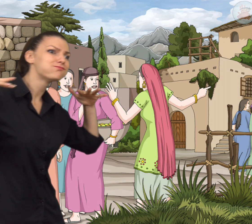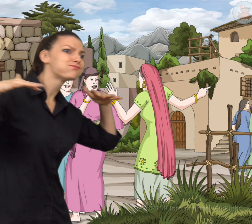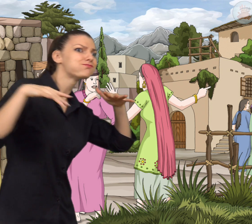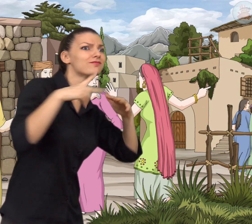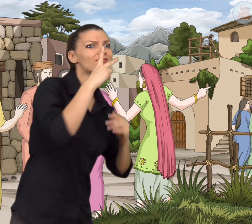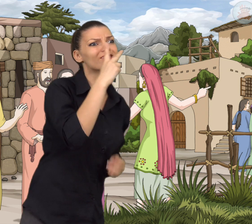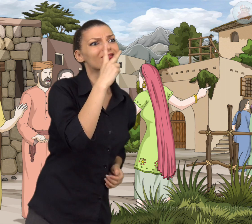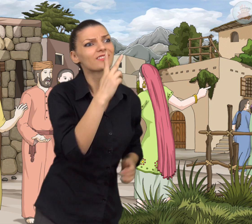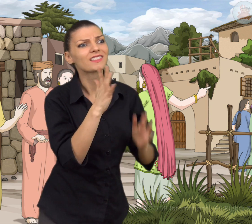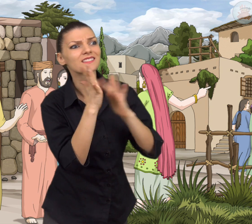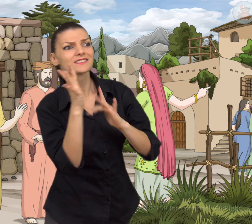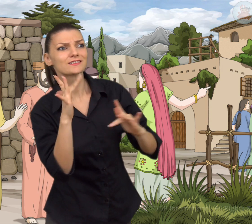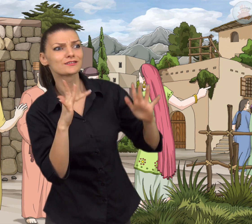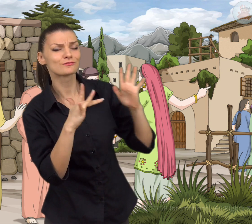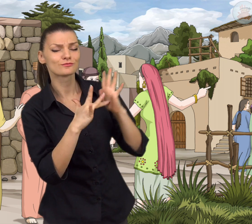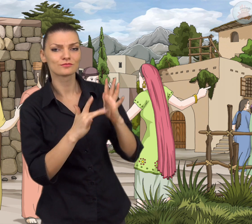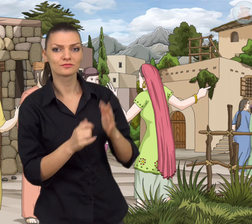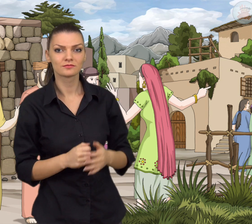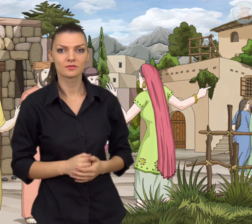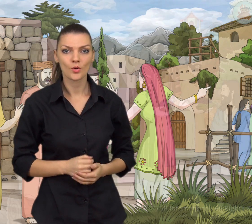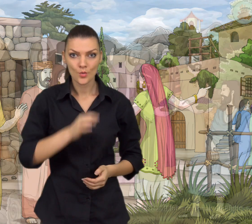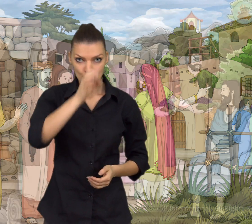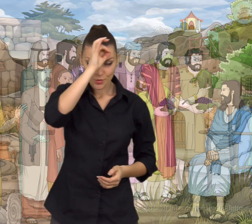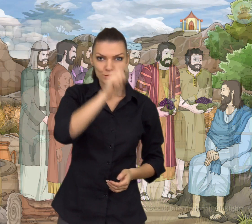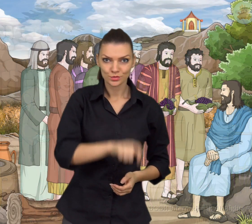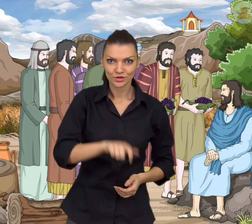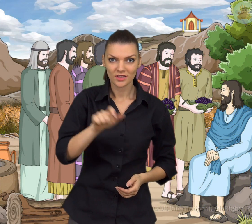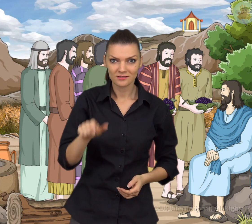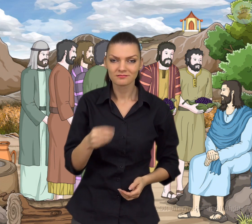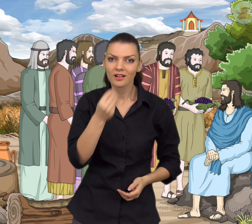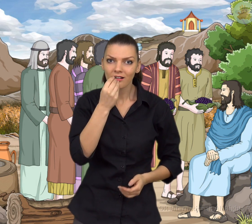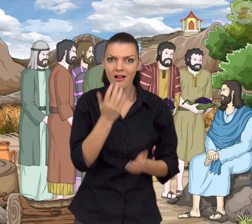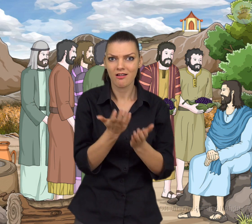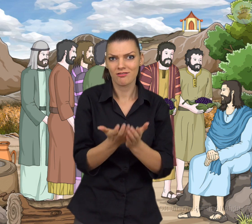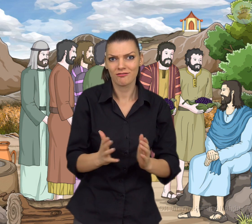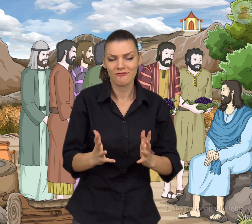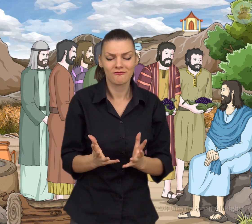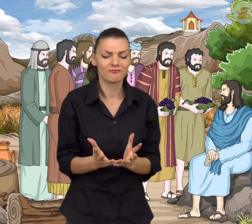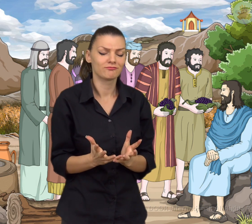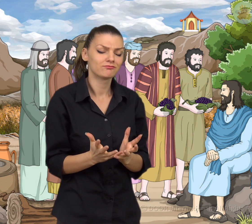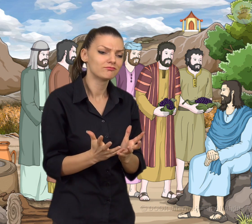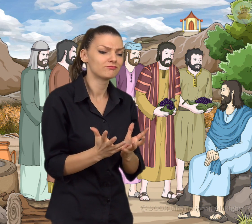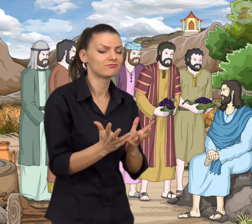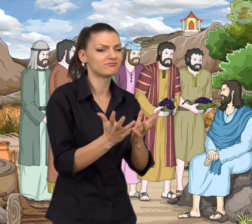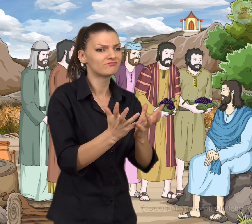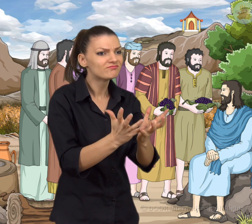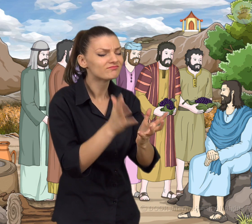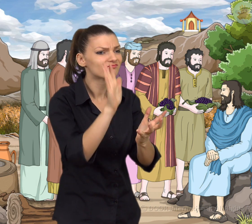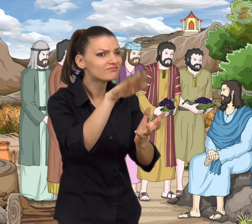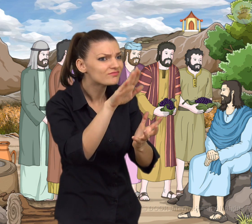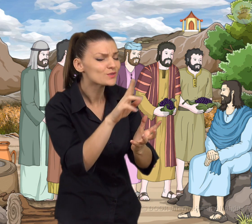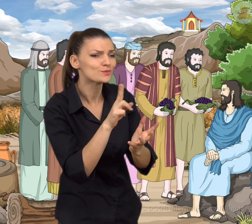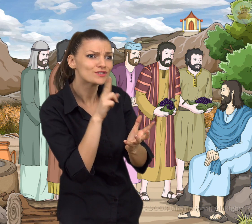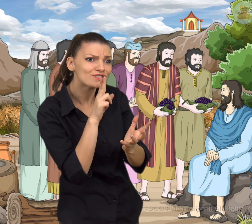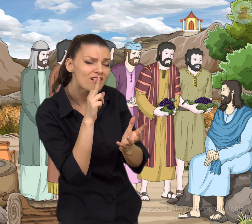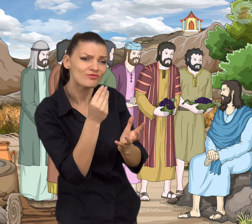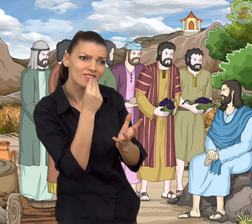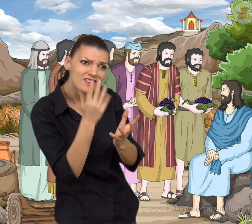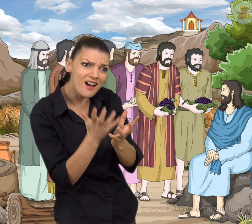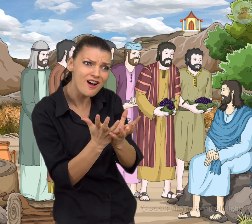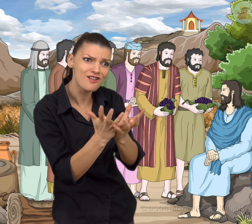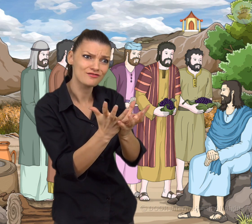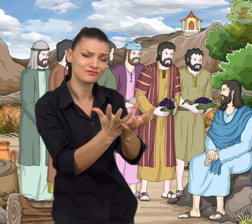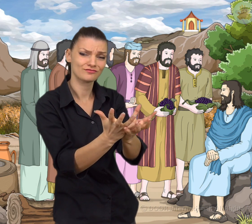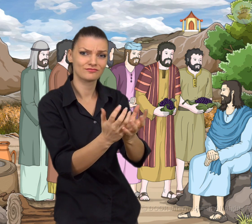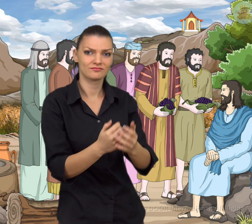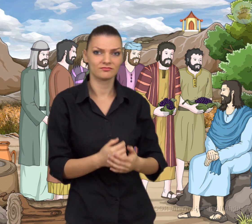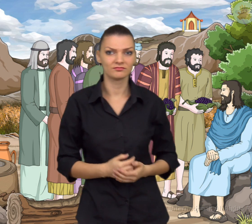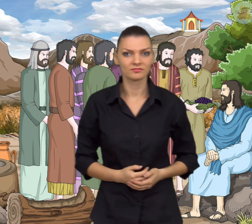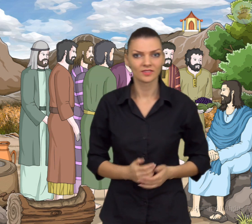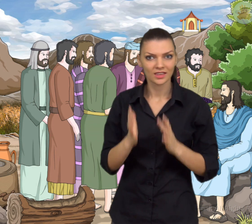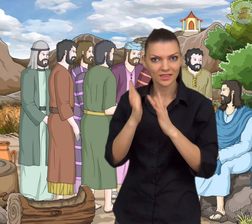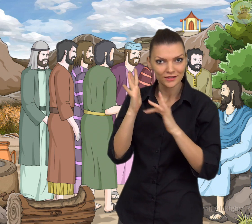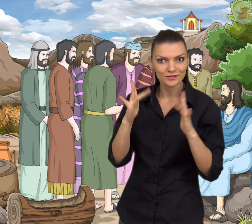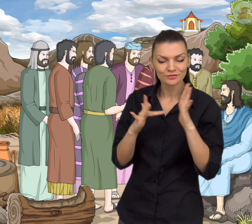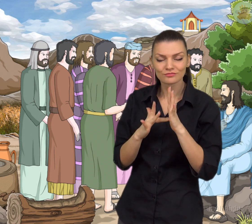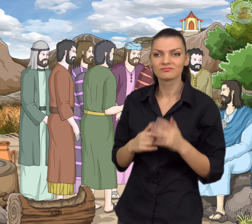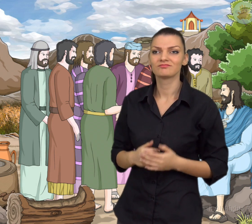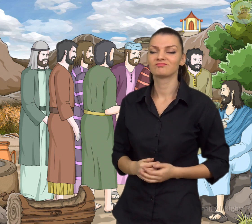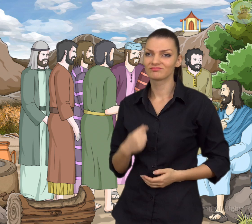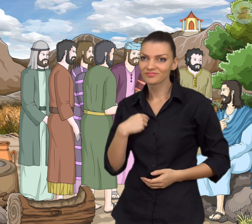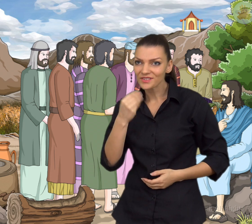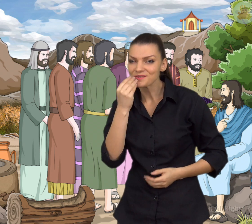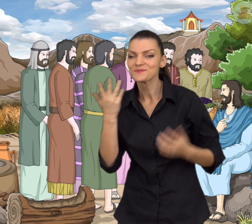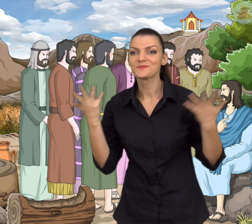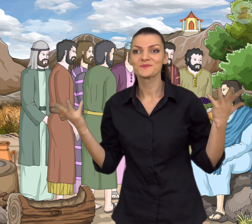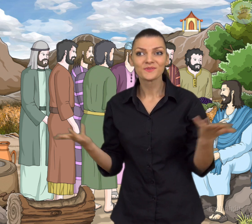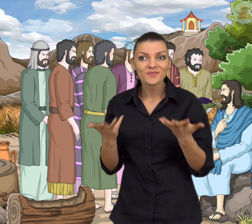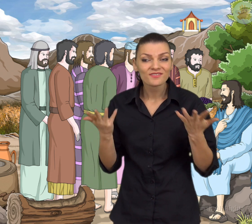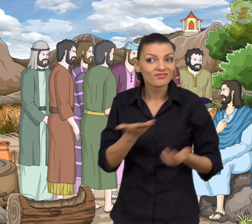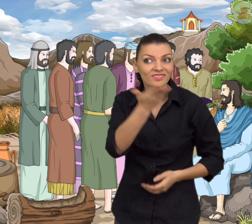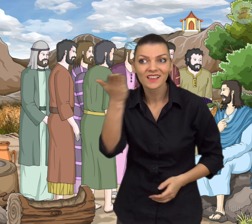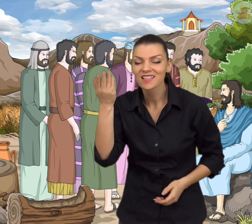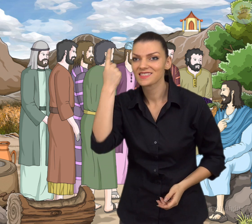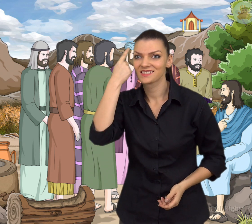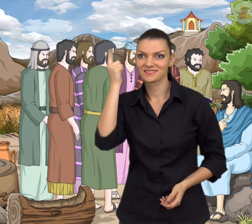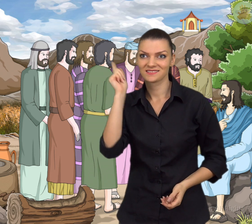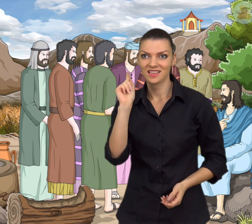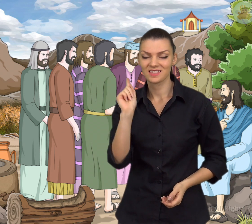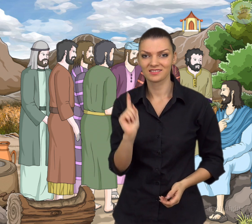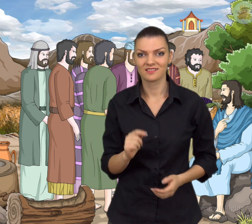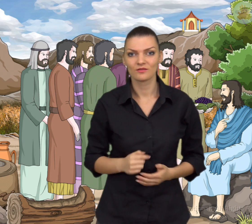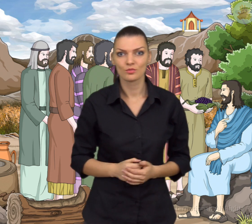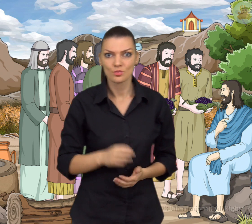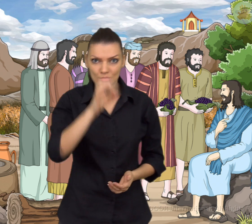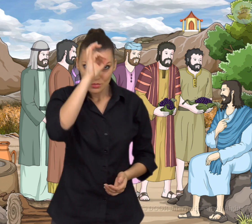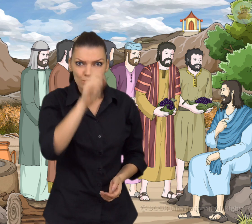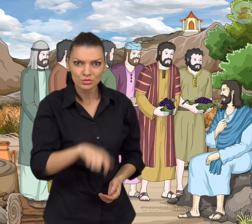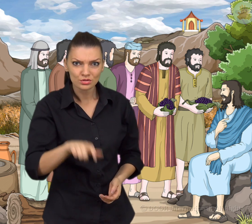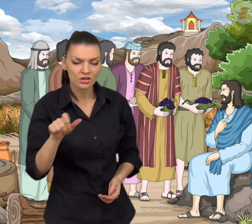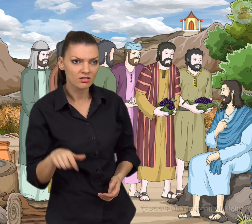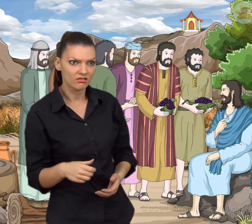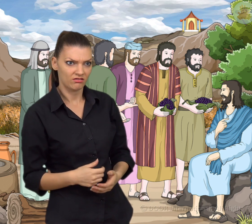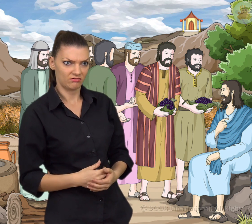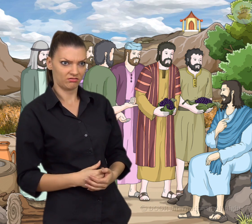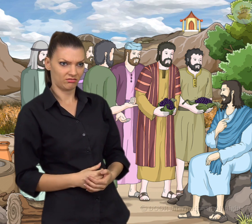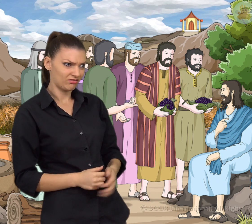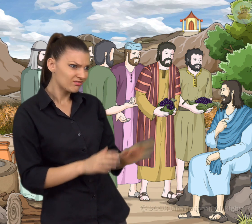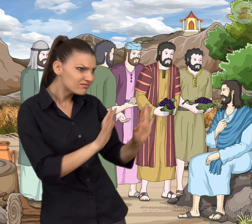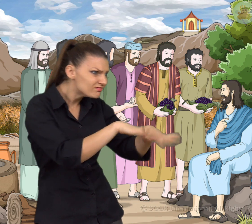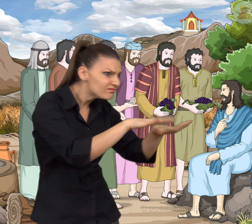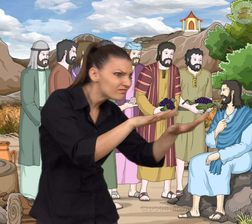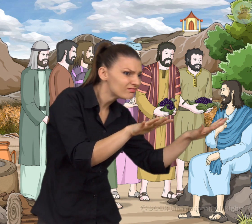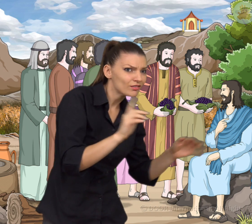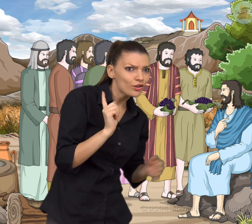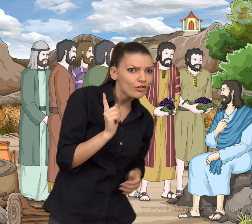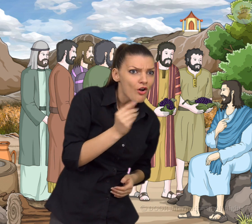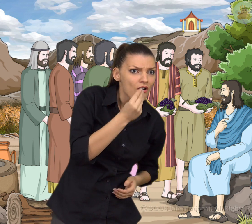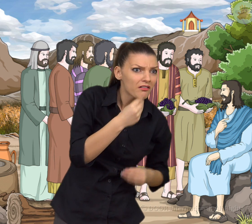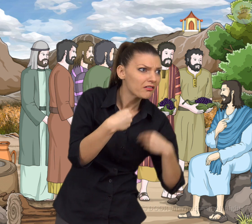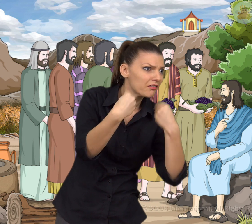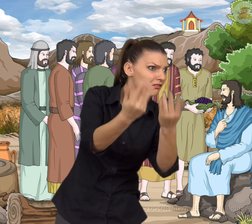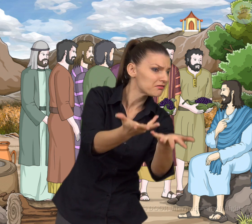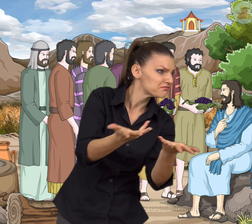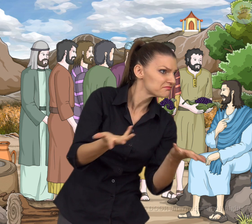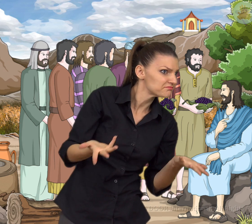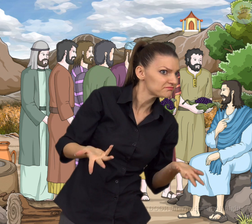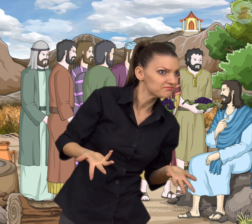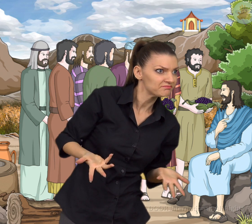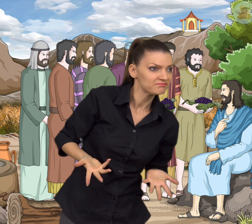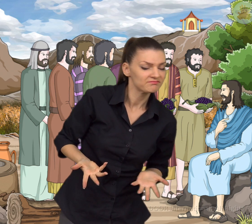Meanwhile the disciples urged Him, “Rabbi, eat something.” But He told them, “I have food to eat that you know nothing about.”